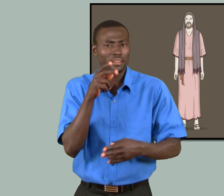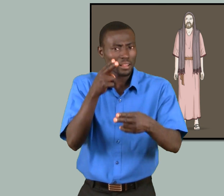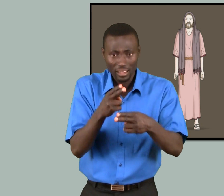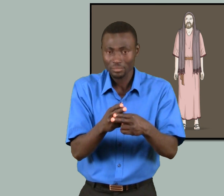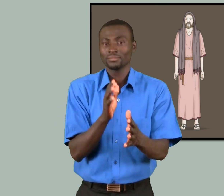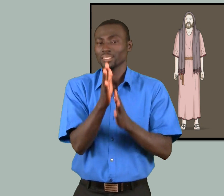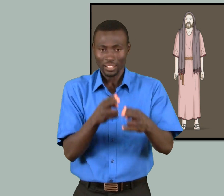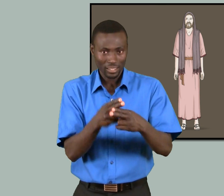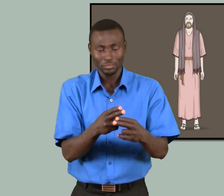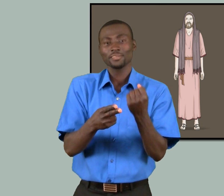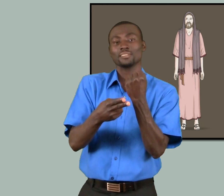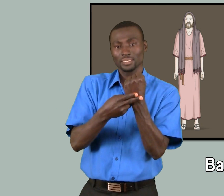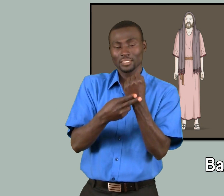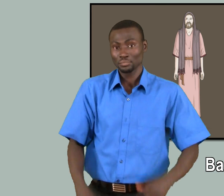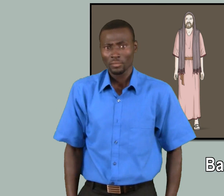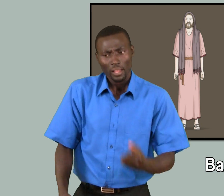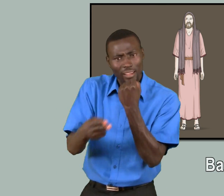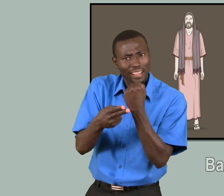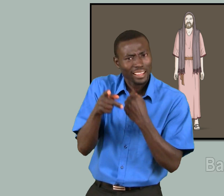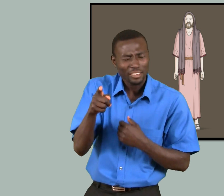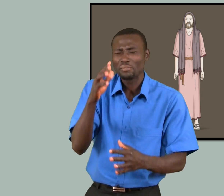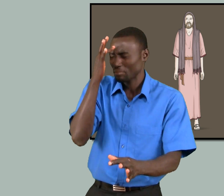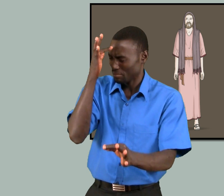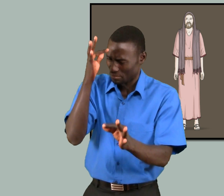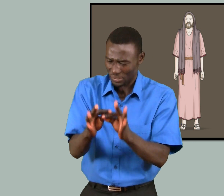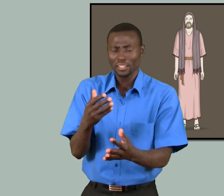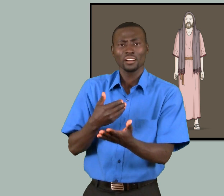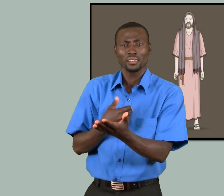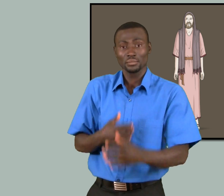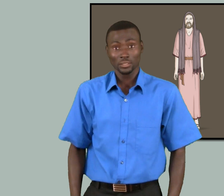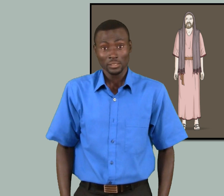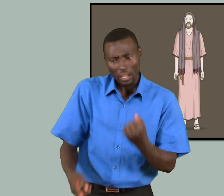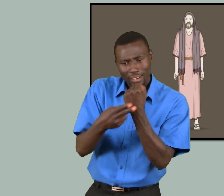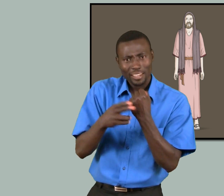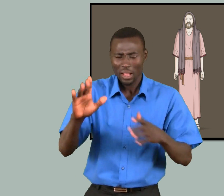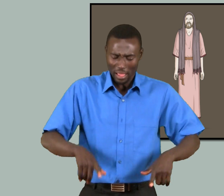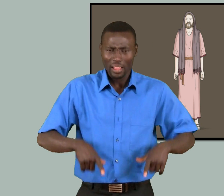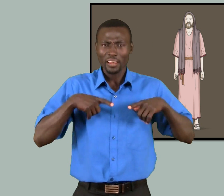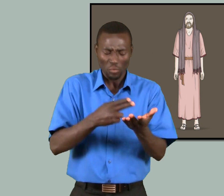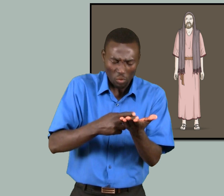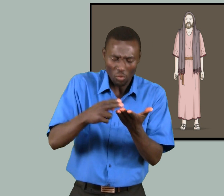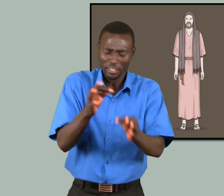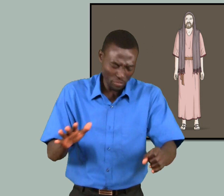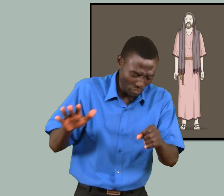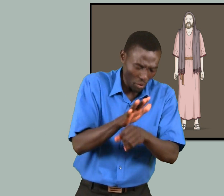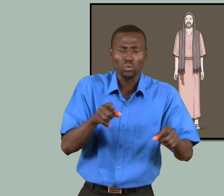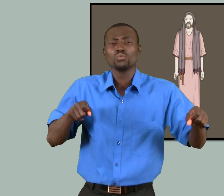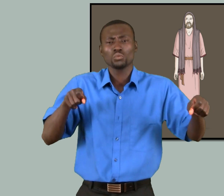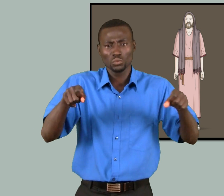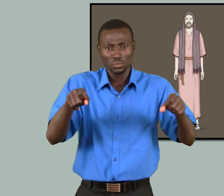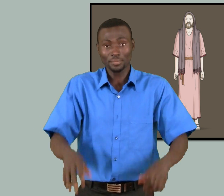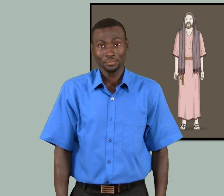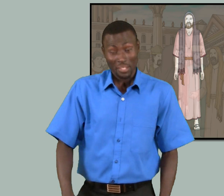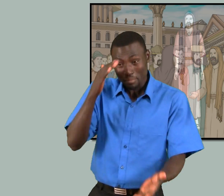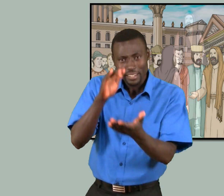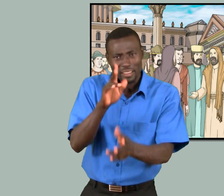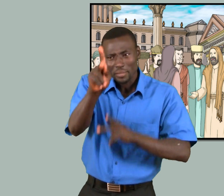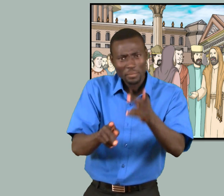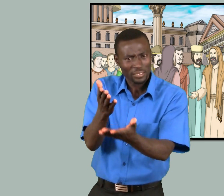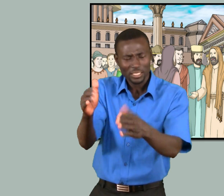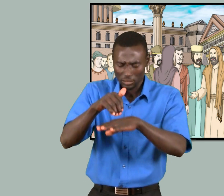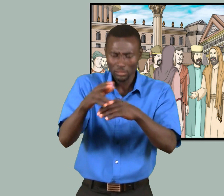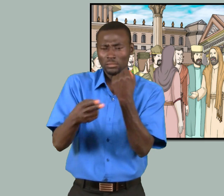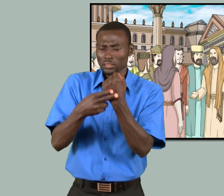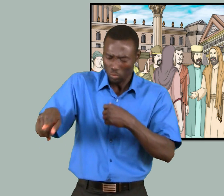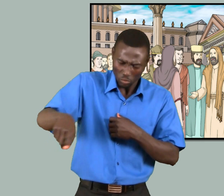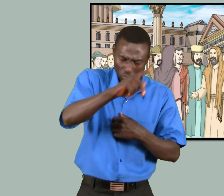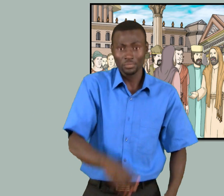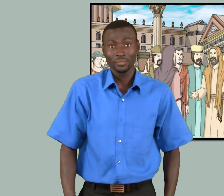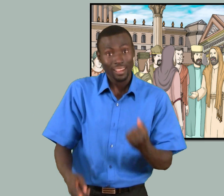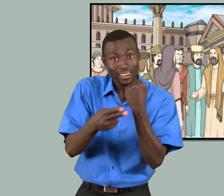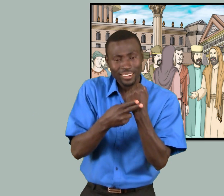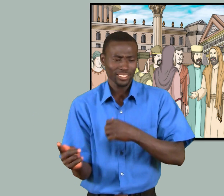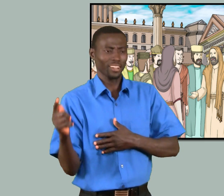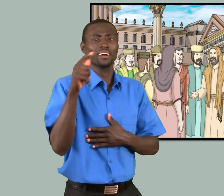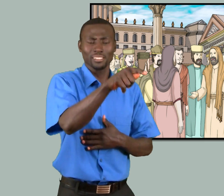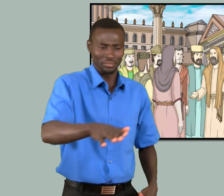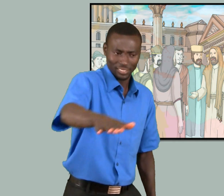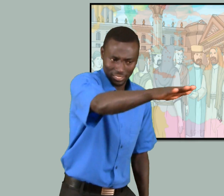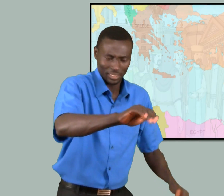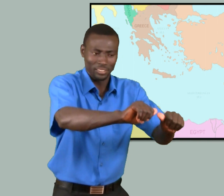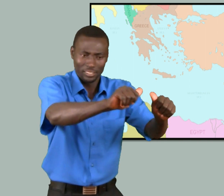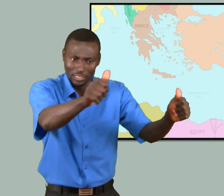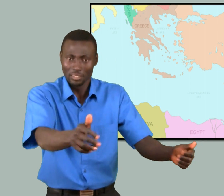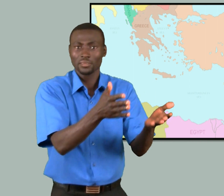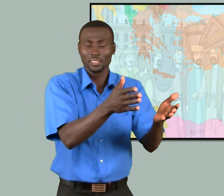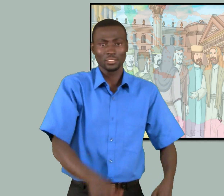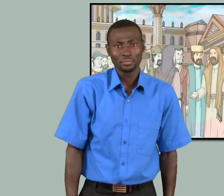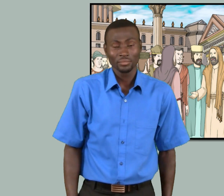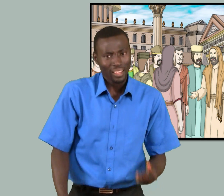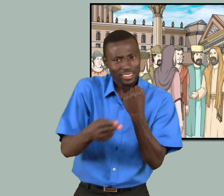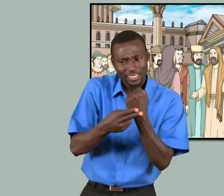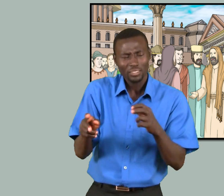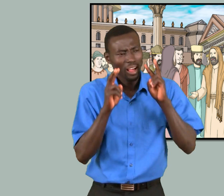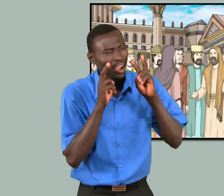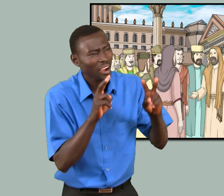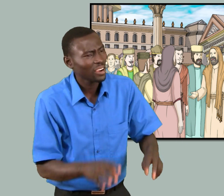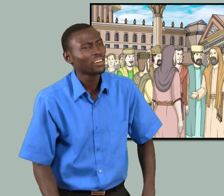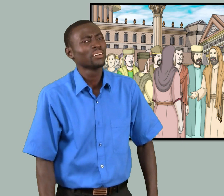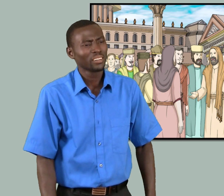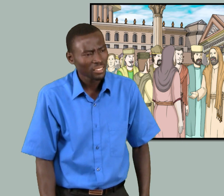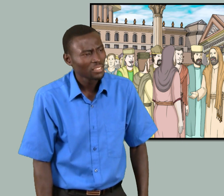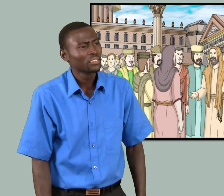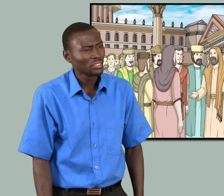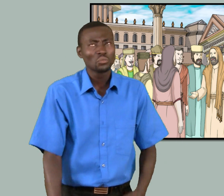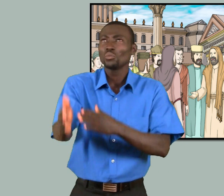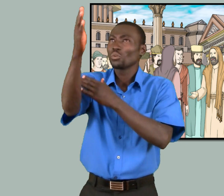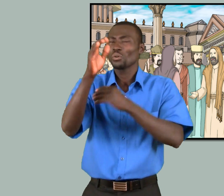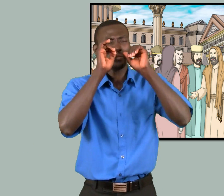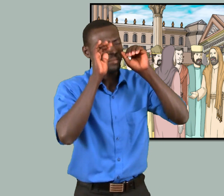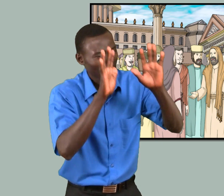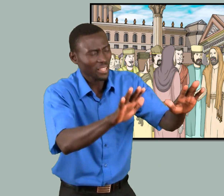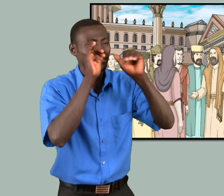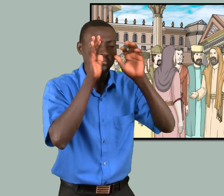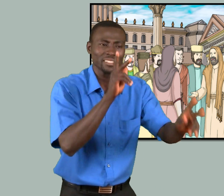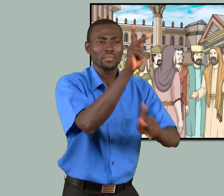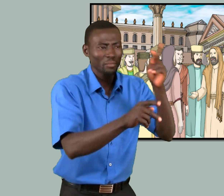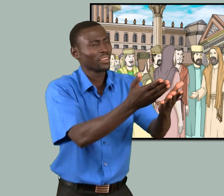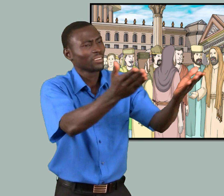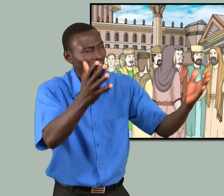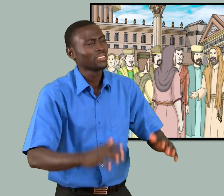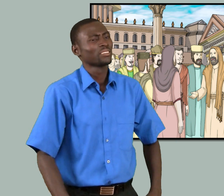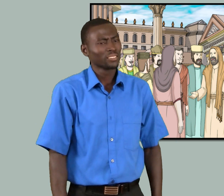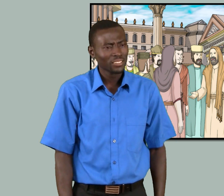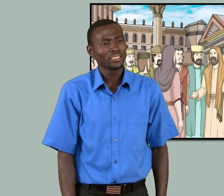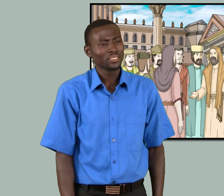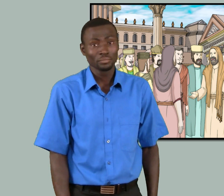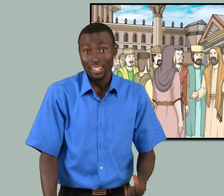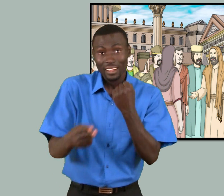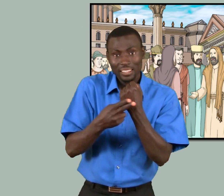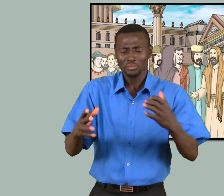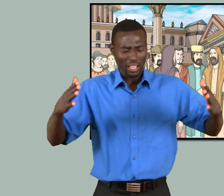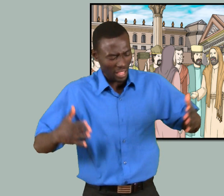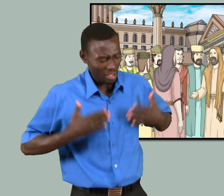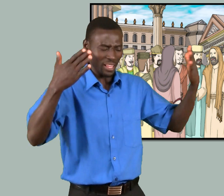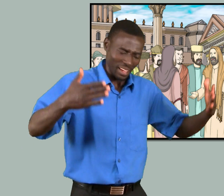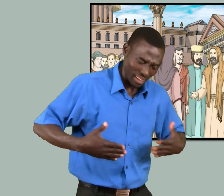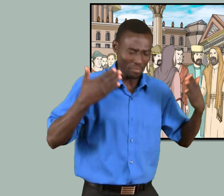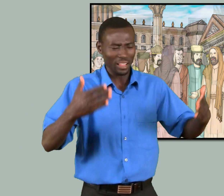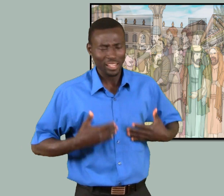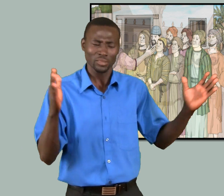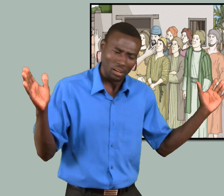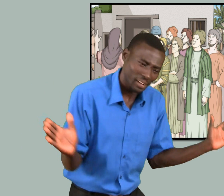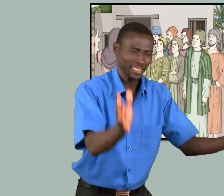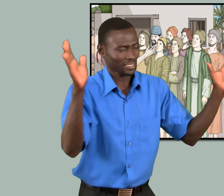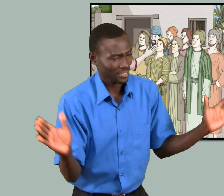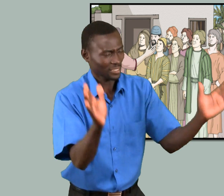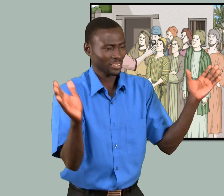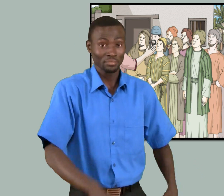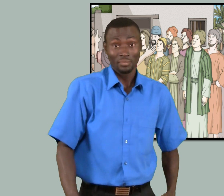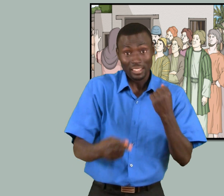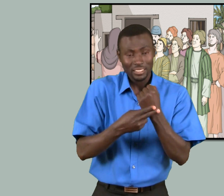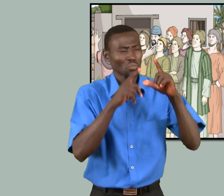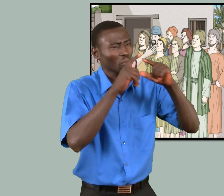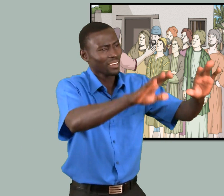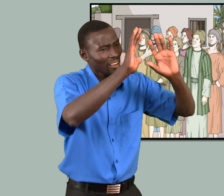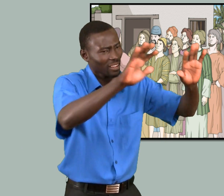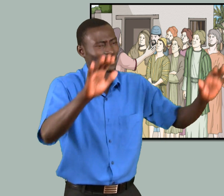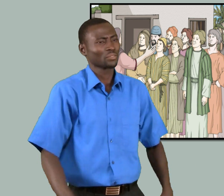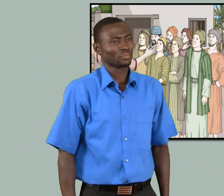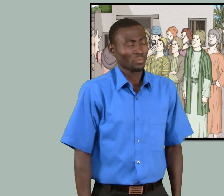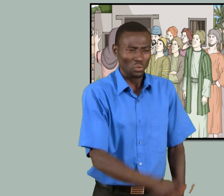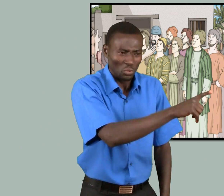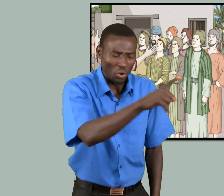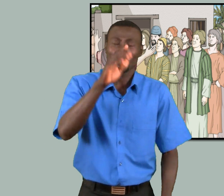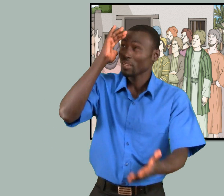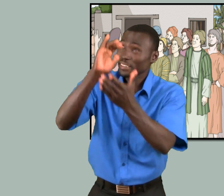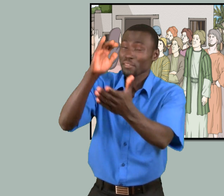When he arrived and saw the grace of God, he rejoiced and encouraged them all to abide in the Lord with all their hearts.